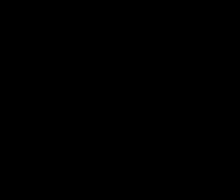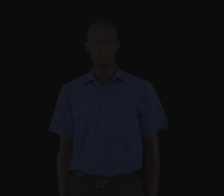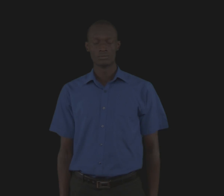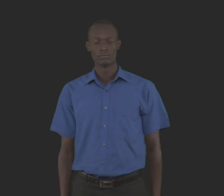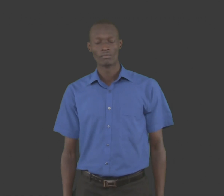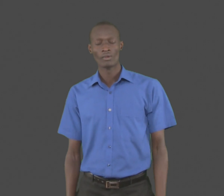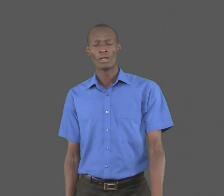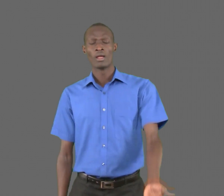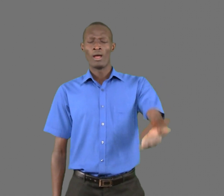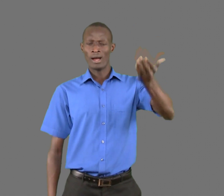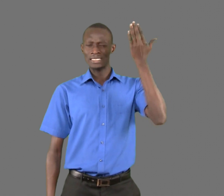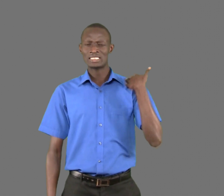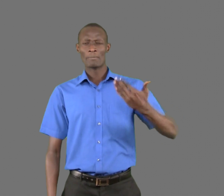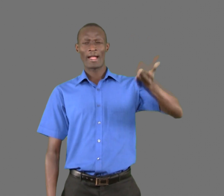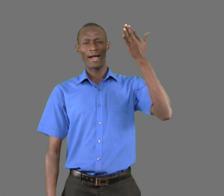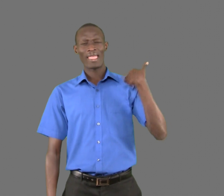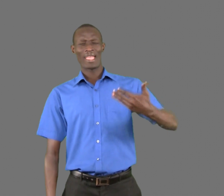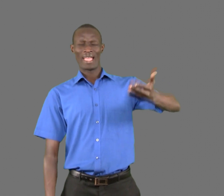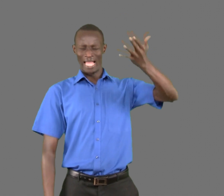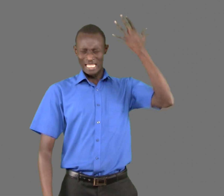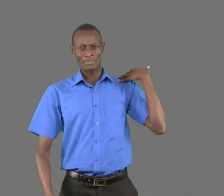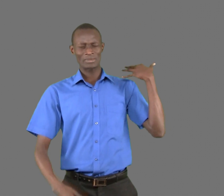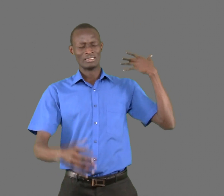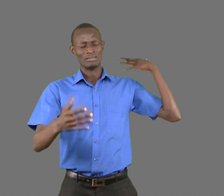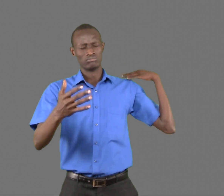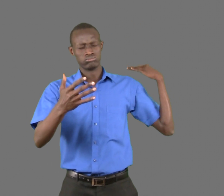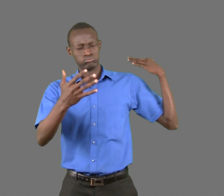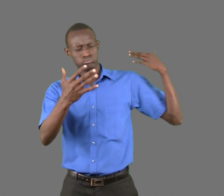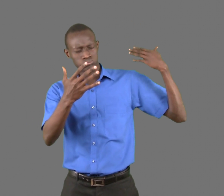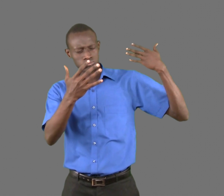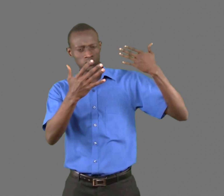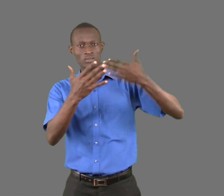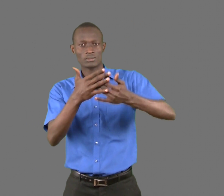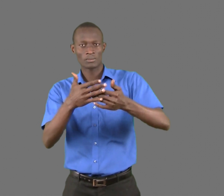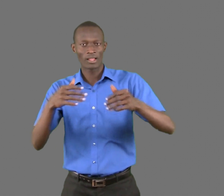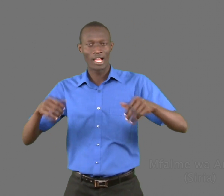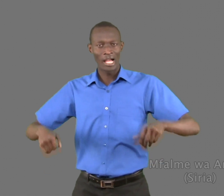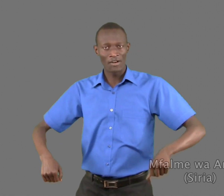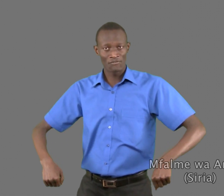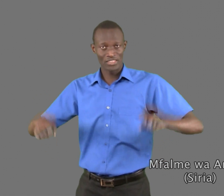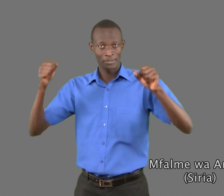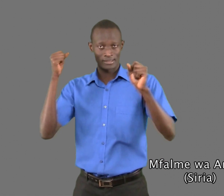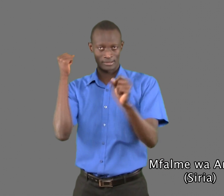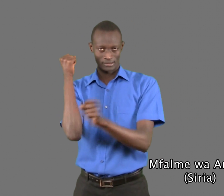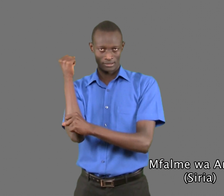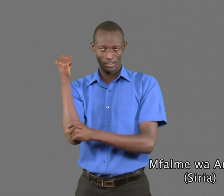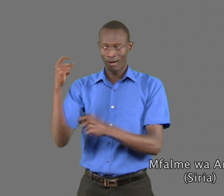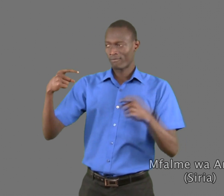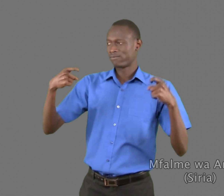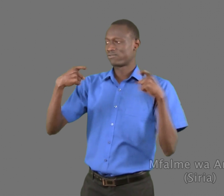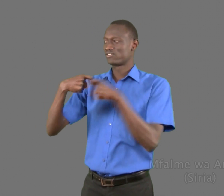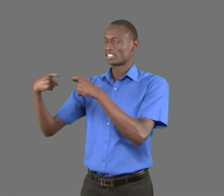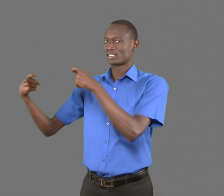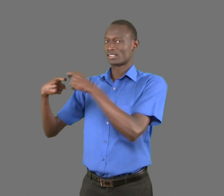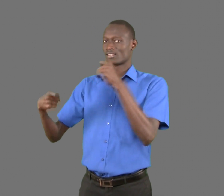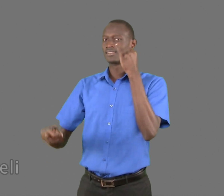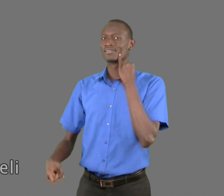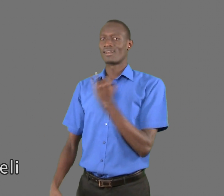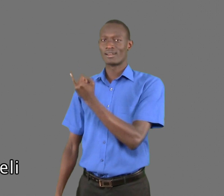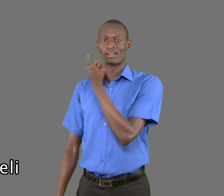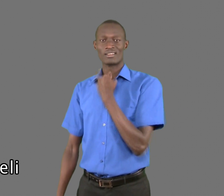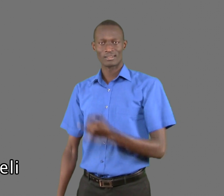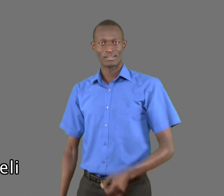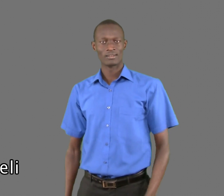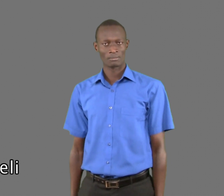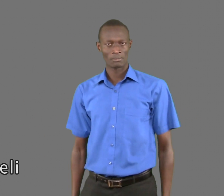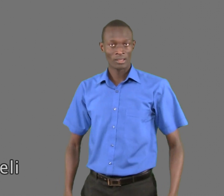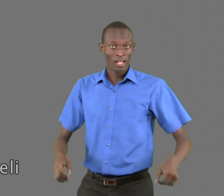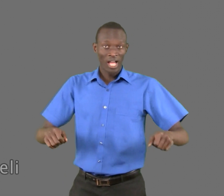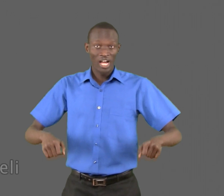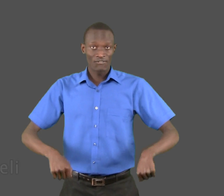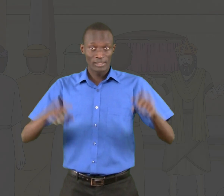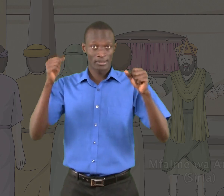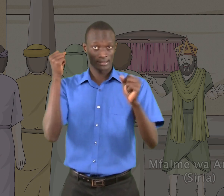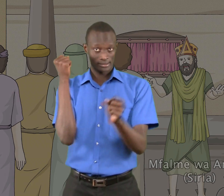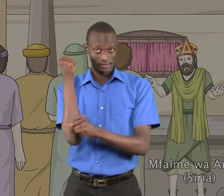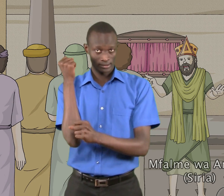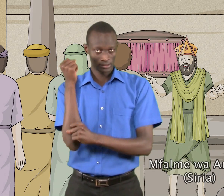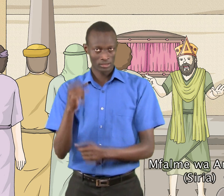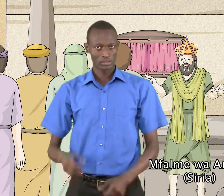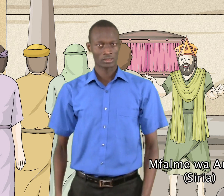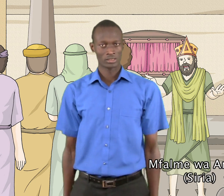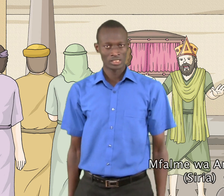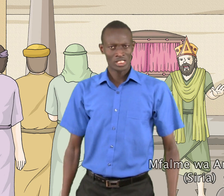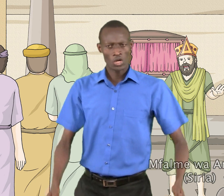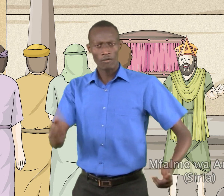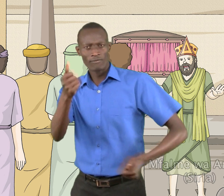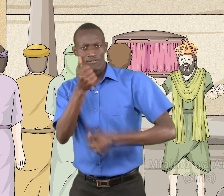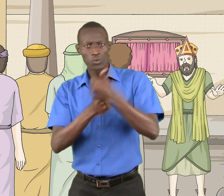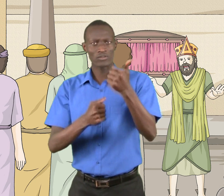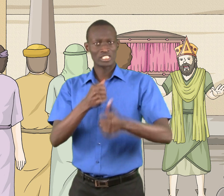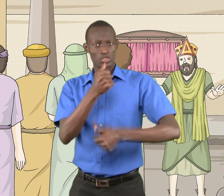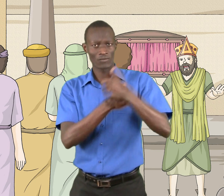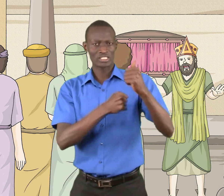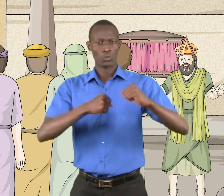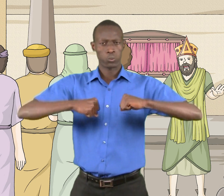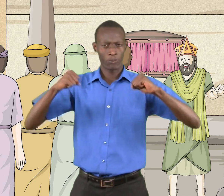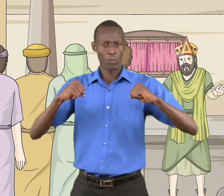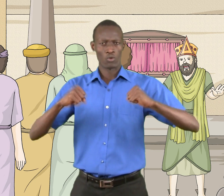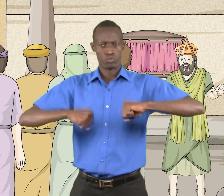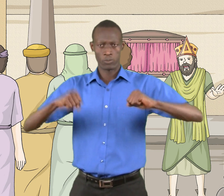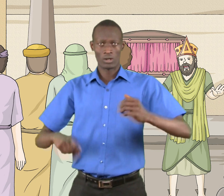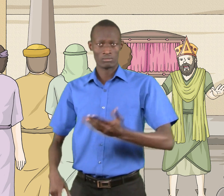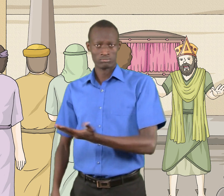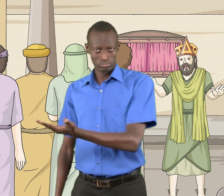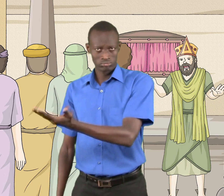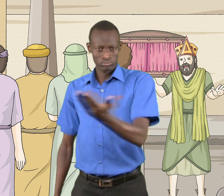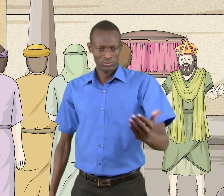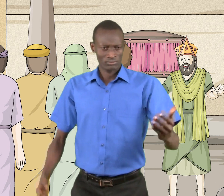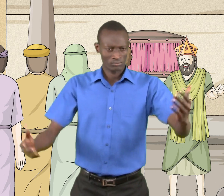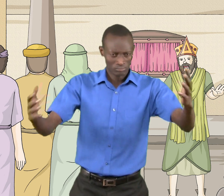Now the king of Aram was at war against Israel.